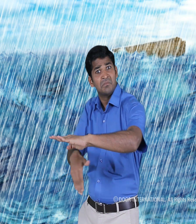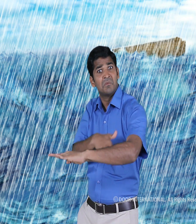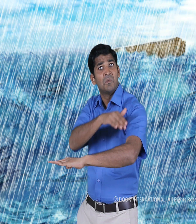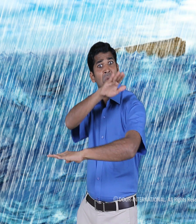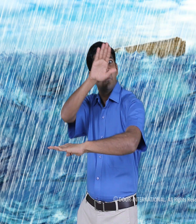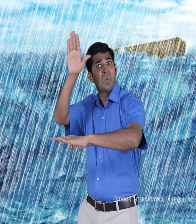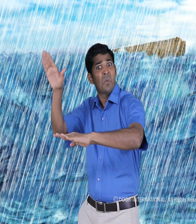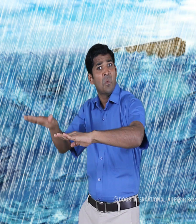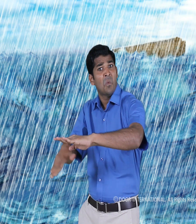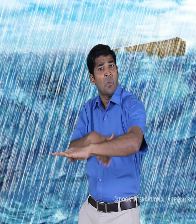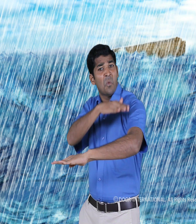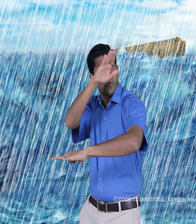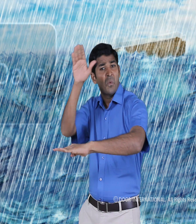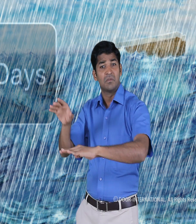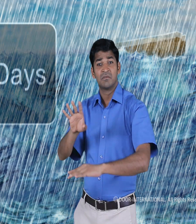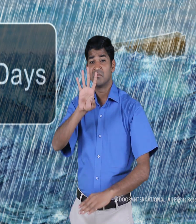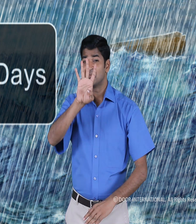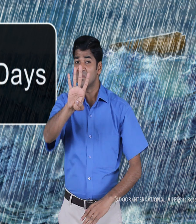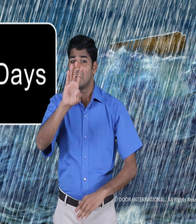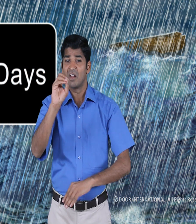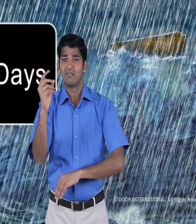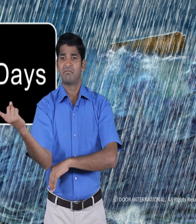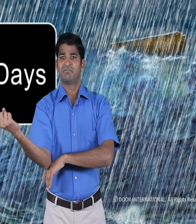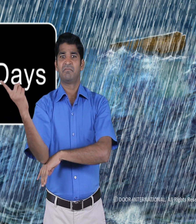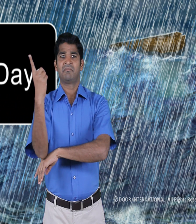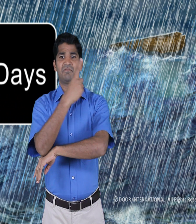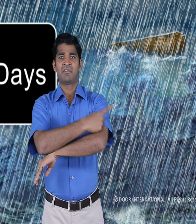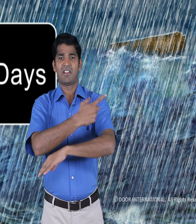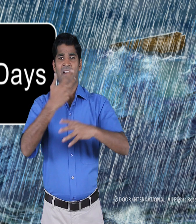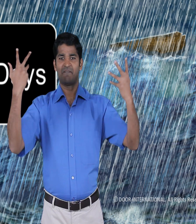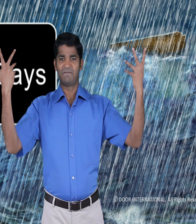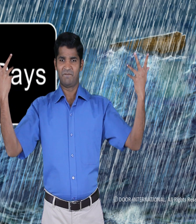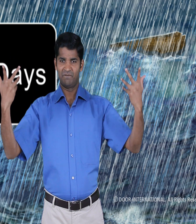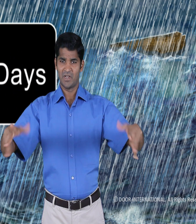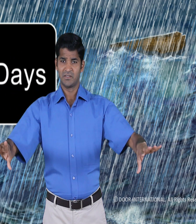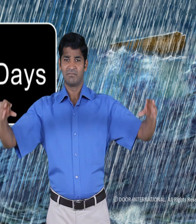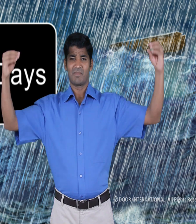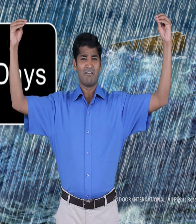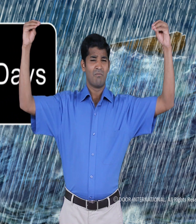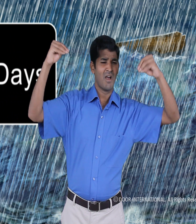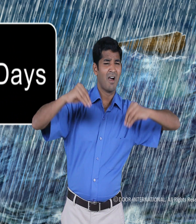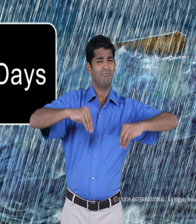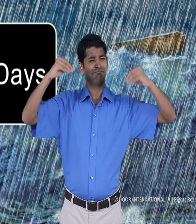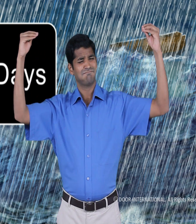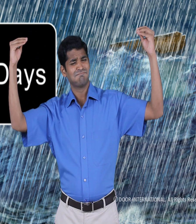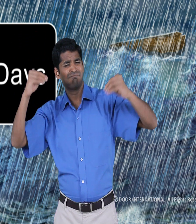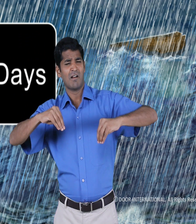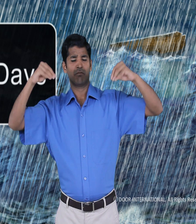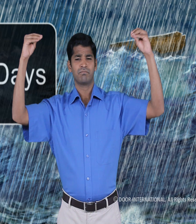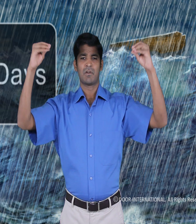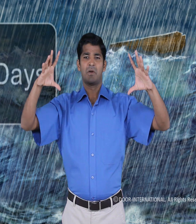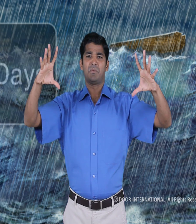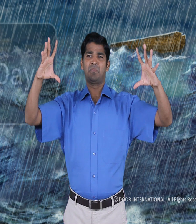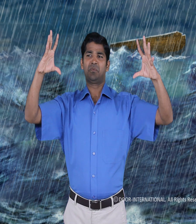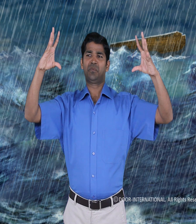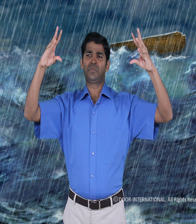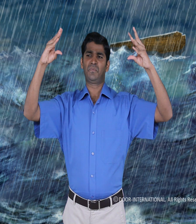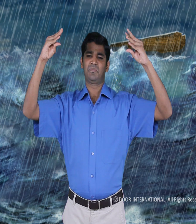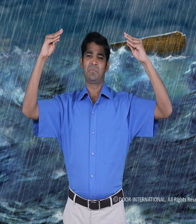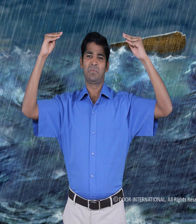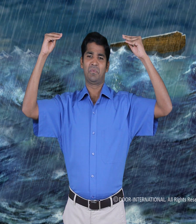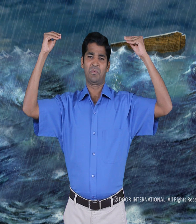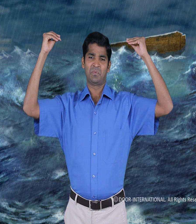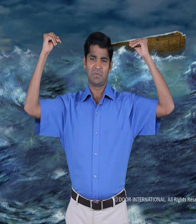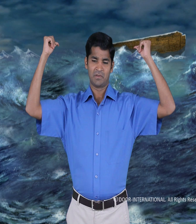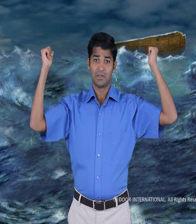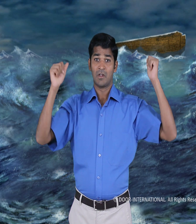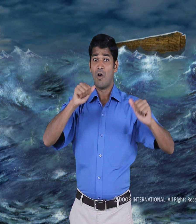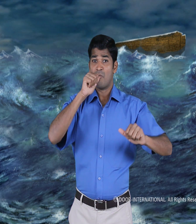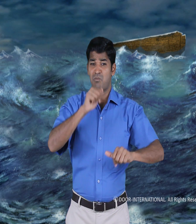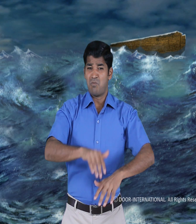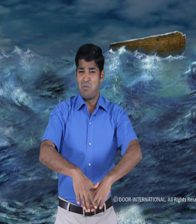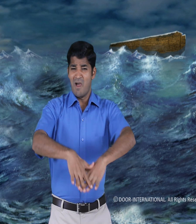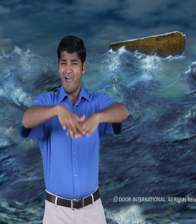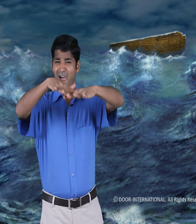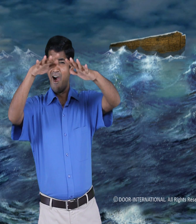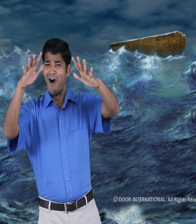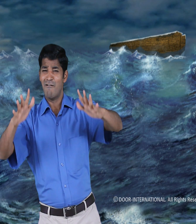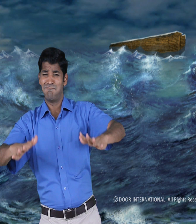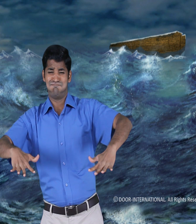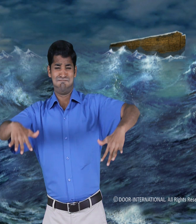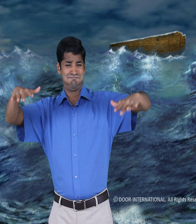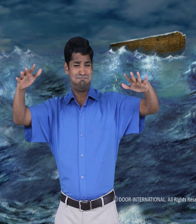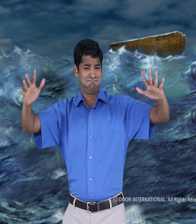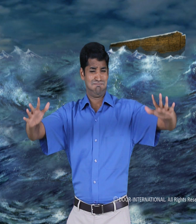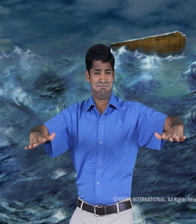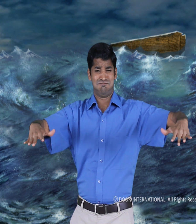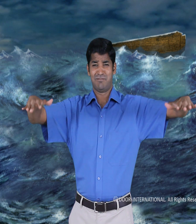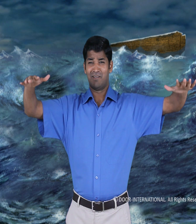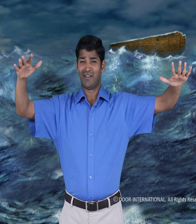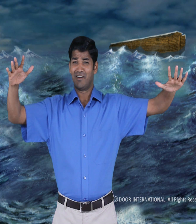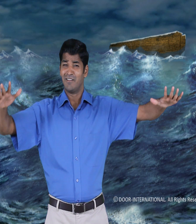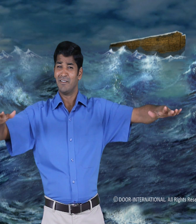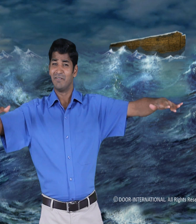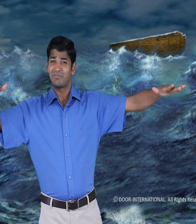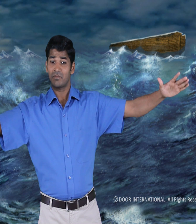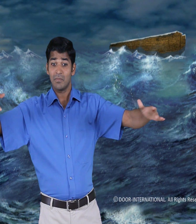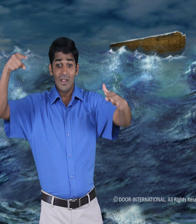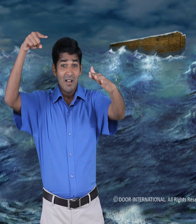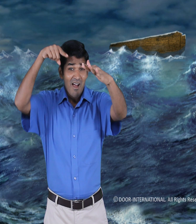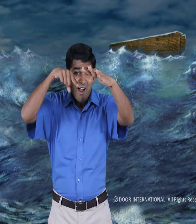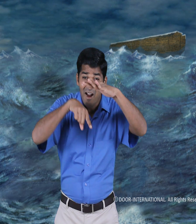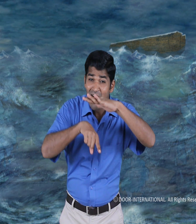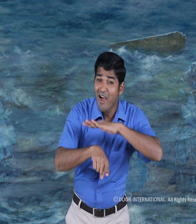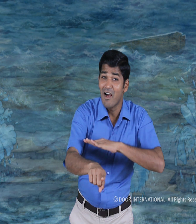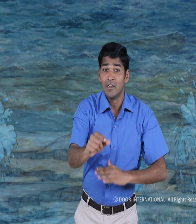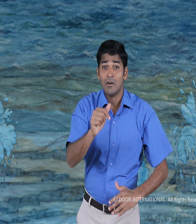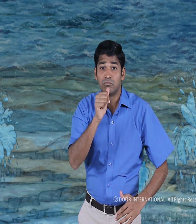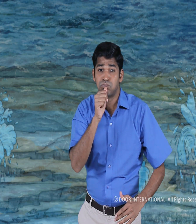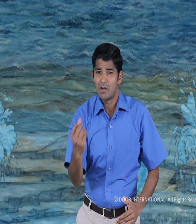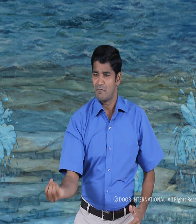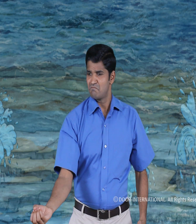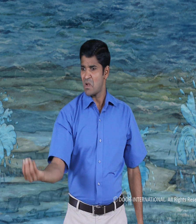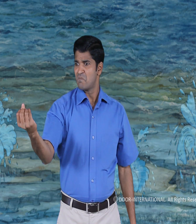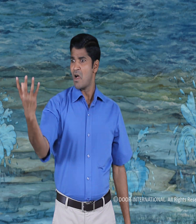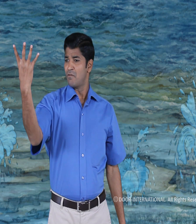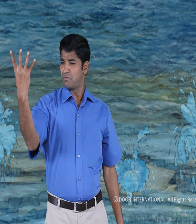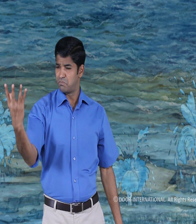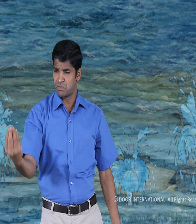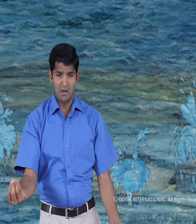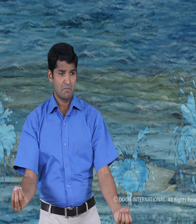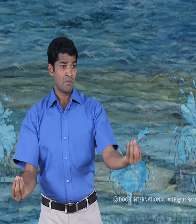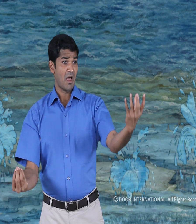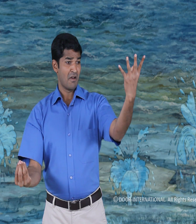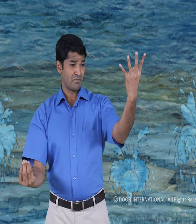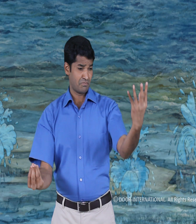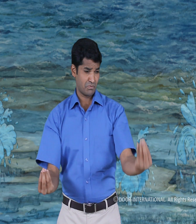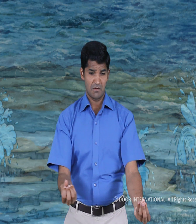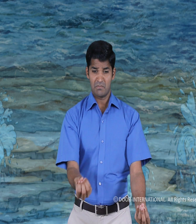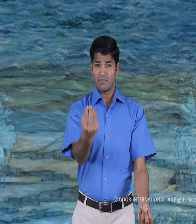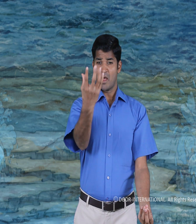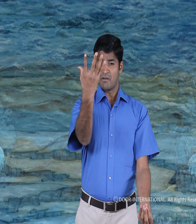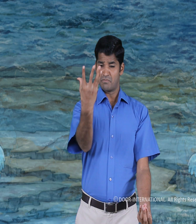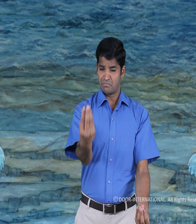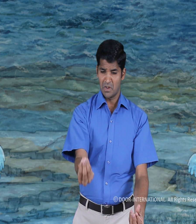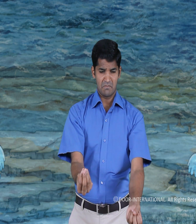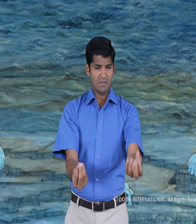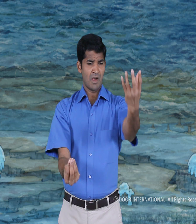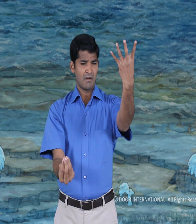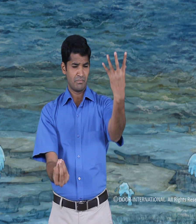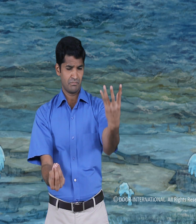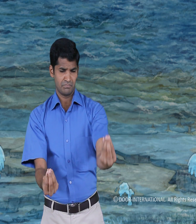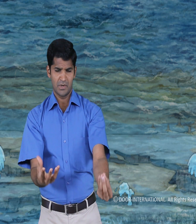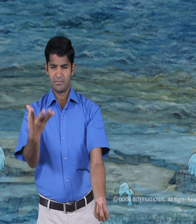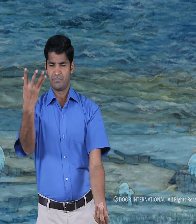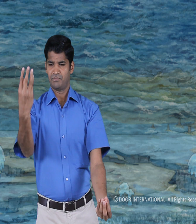And the rain fell upon the earth for forty days and forty nights. On that very day Noah entered the ark, along with his sons Shem, Ham, and Japheth, and his wife, and the three wives of his sons— they and every kind of wild animal, livestock, crawling creature, bird, and winged creature. They came to Noah to enter the ark, two by two of every creature with the breath of life. And they entered, the male and female of every living thing, as God had commanded Noah.